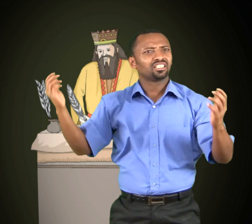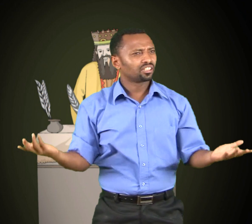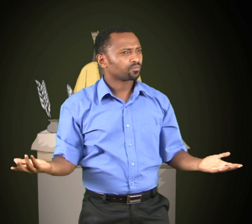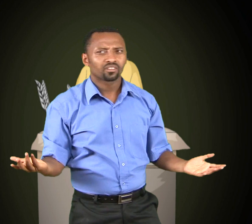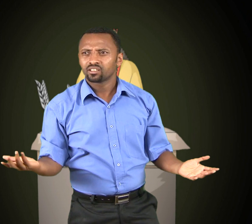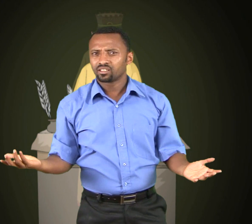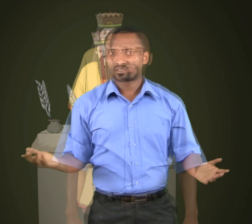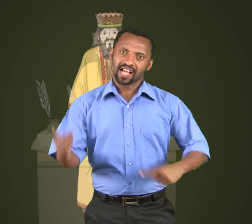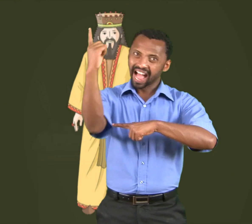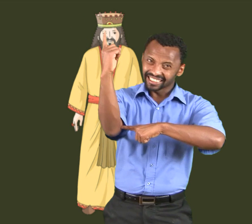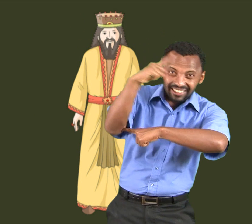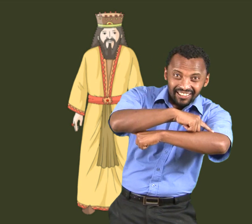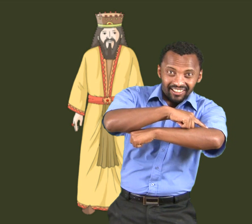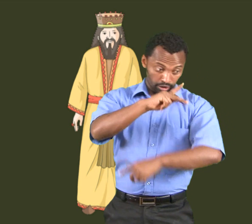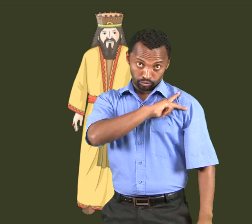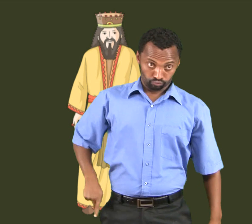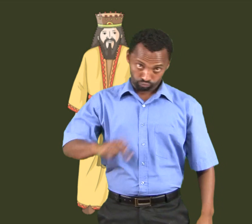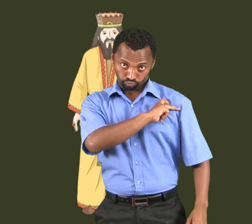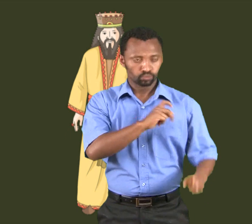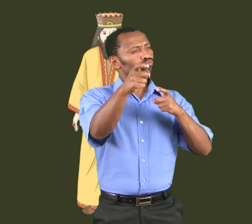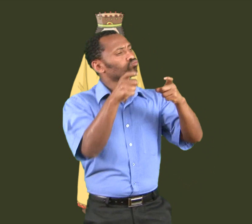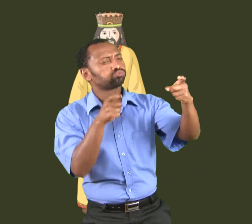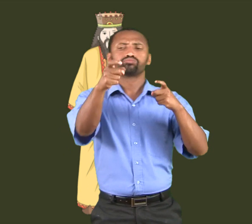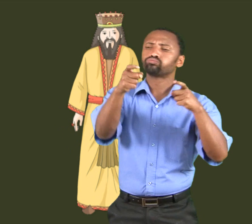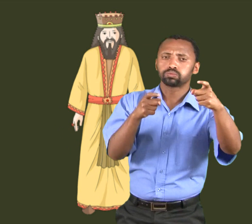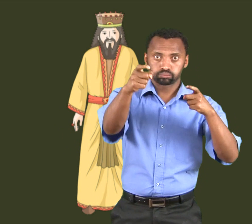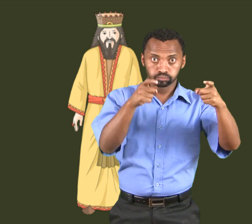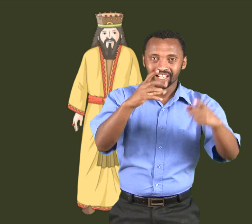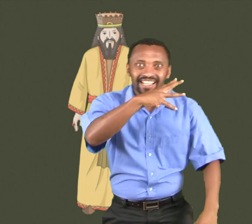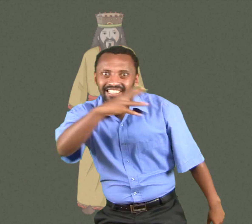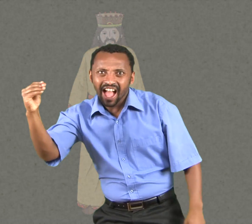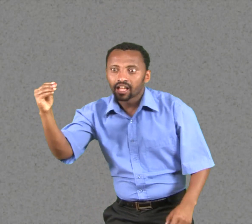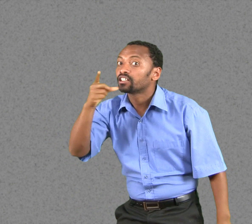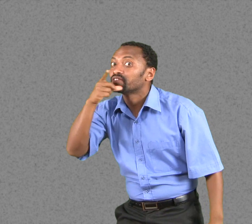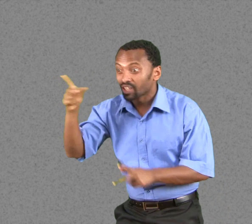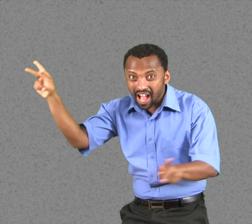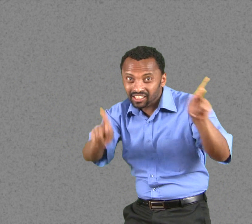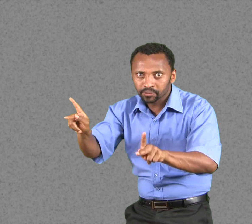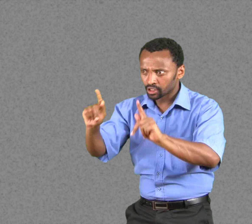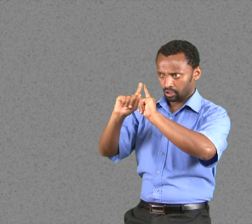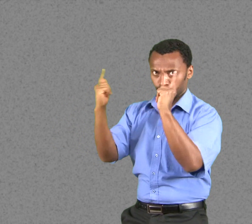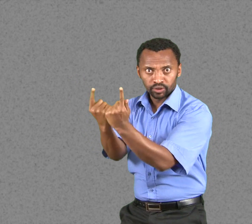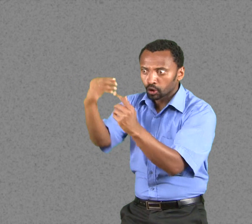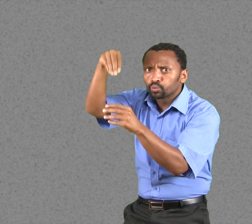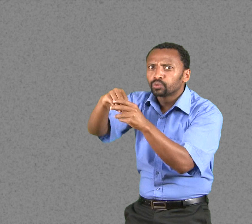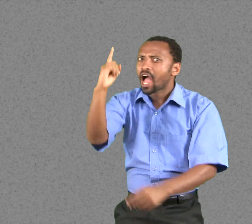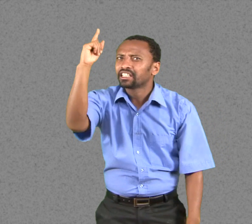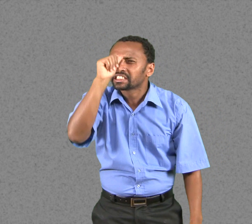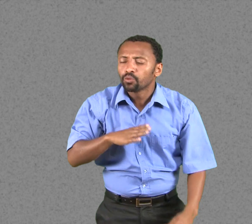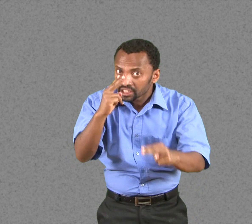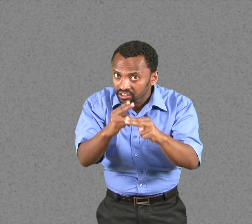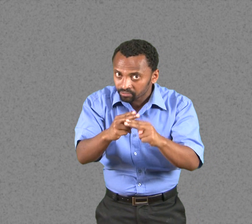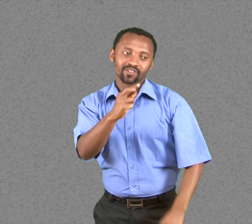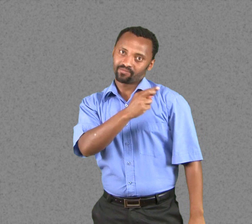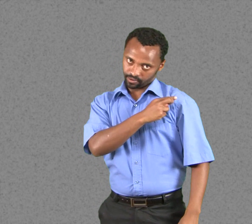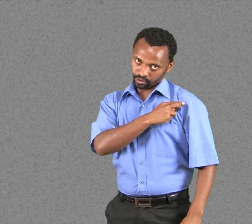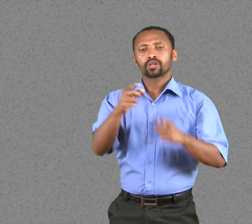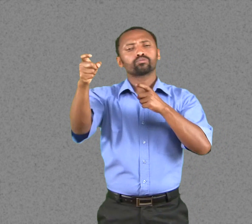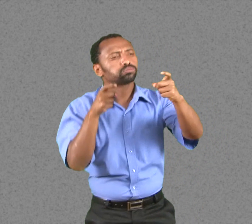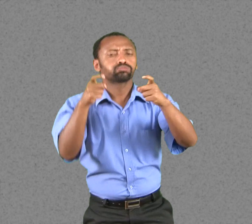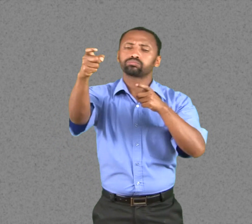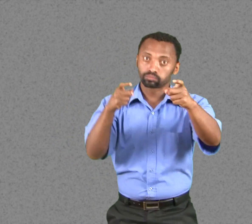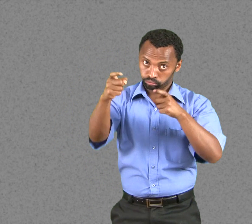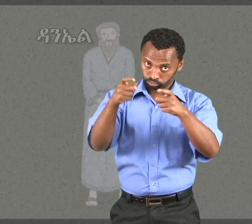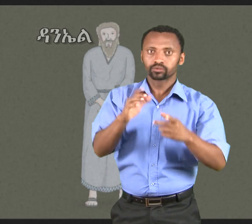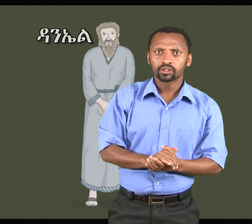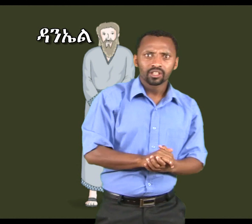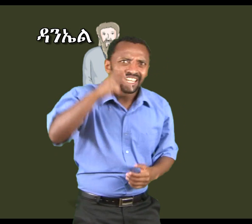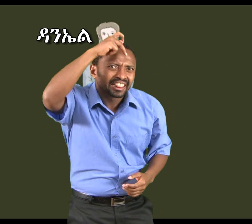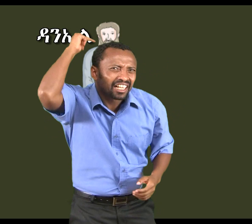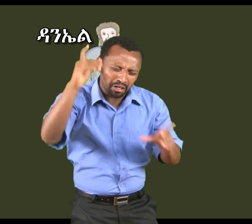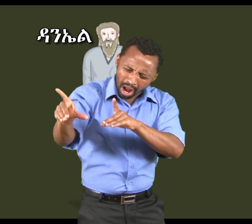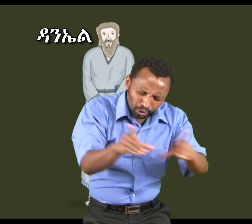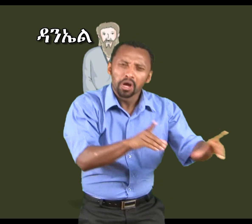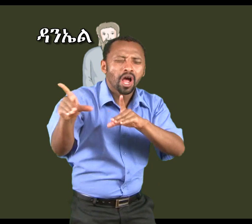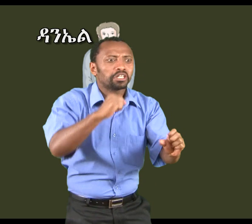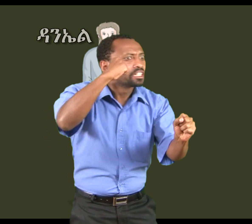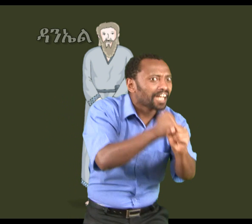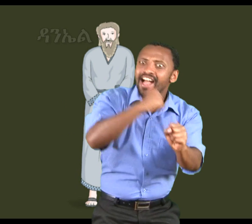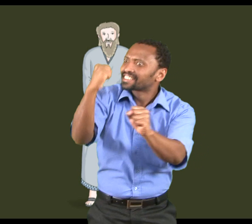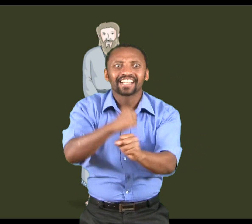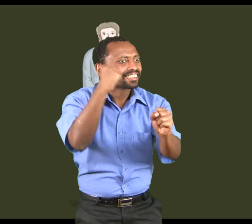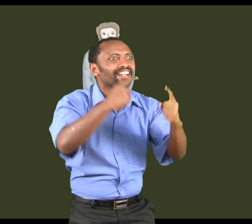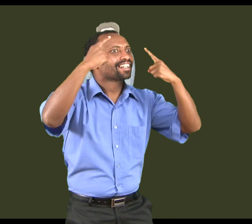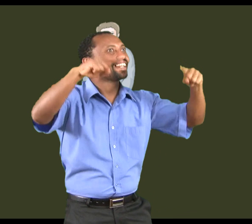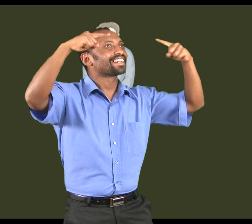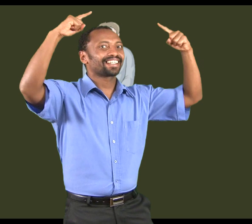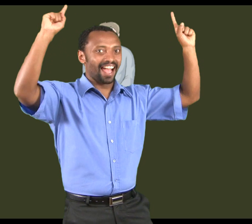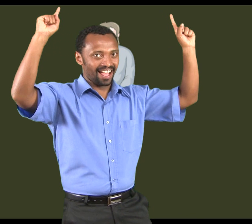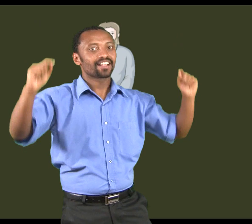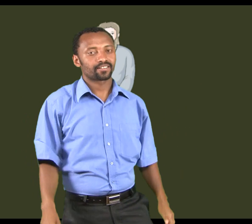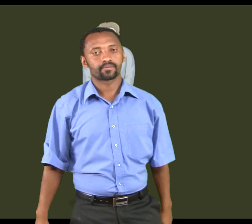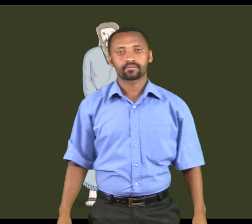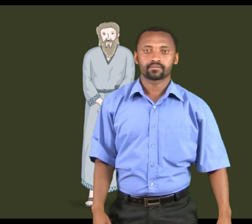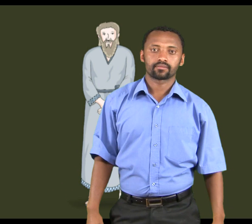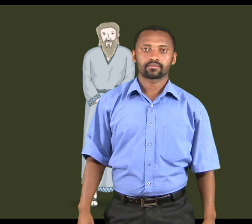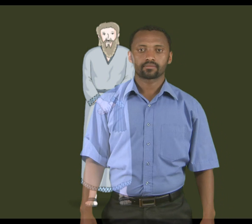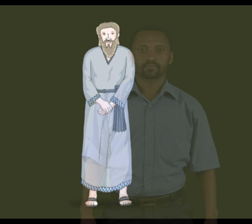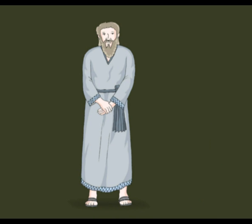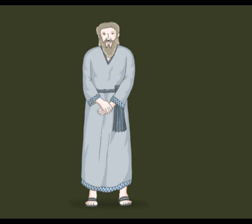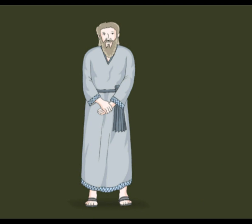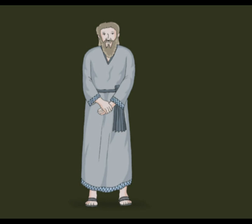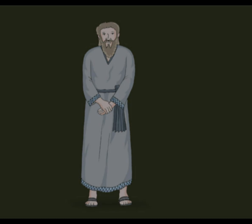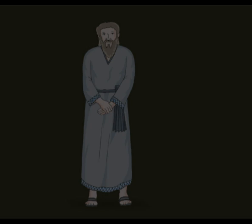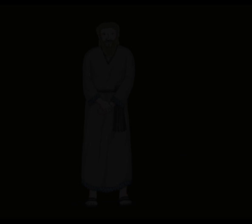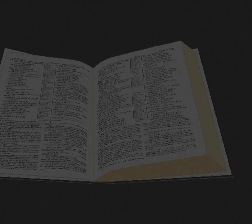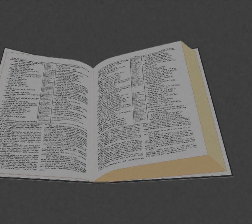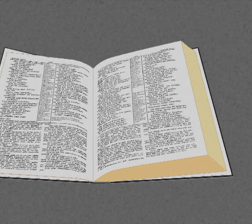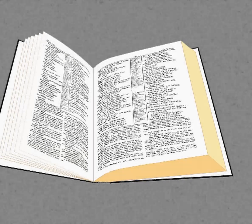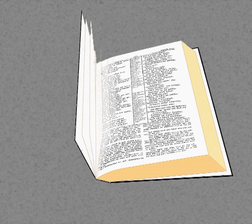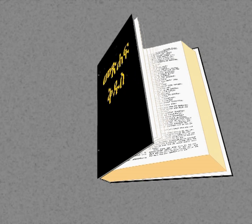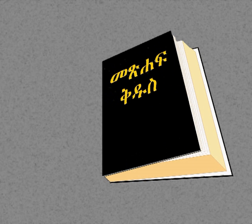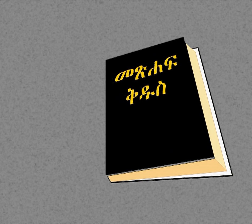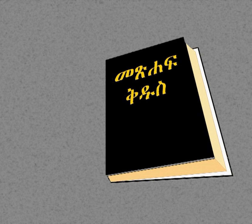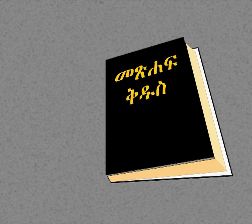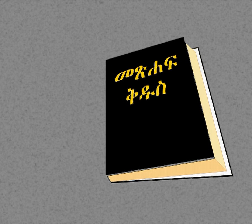So Daniel prospered during the reign of Darius and the reign of Cyrus the Persian.